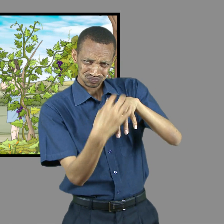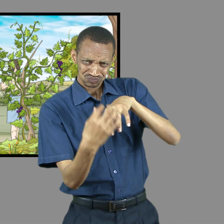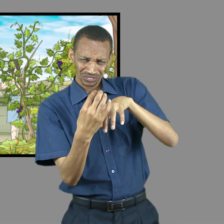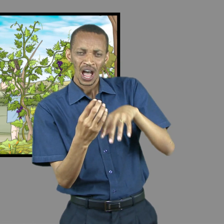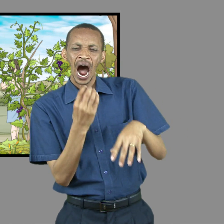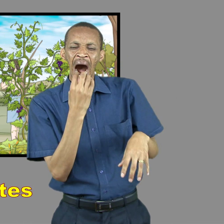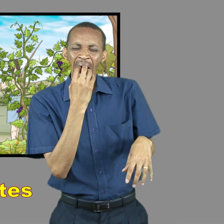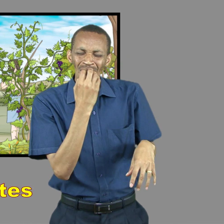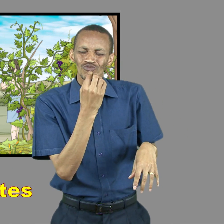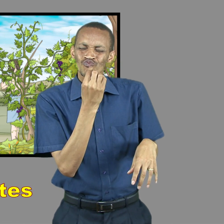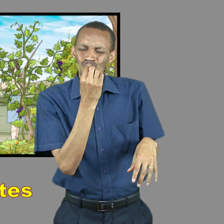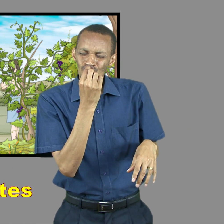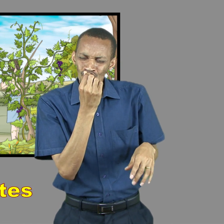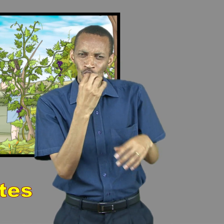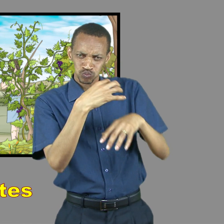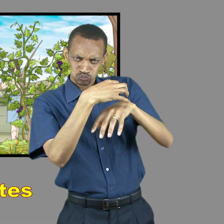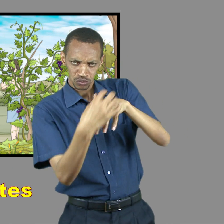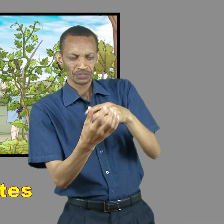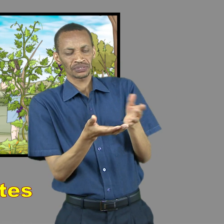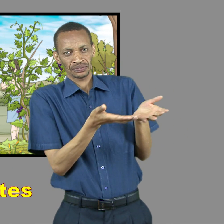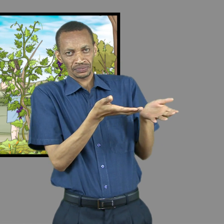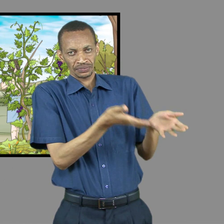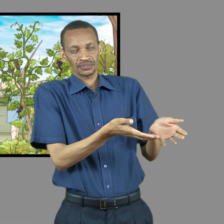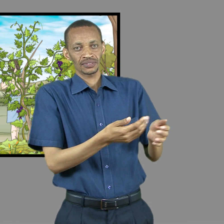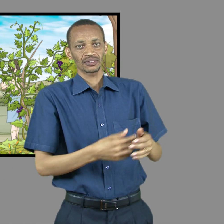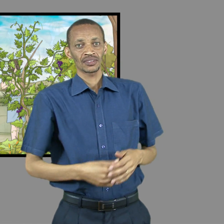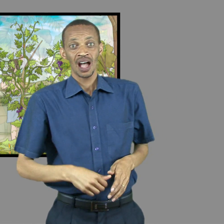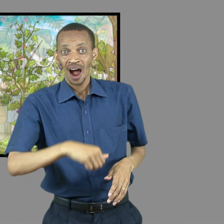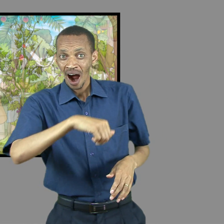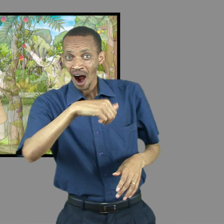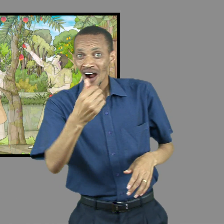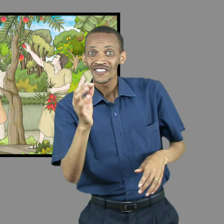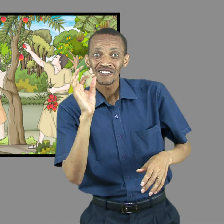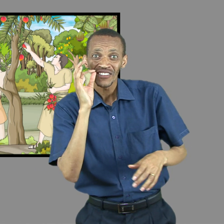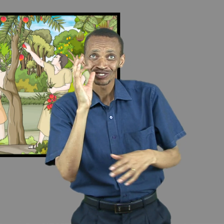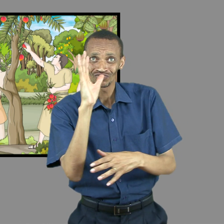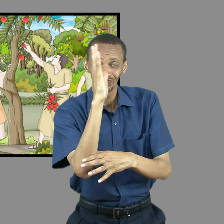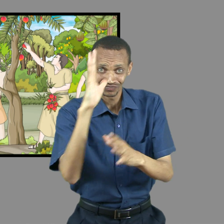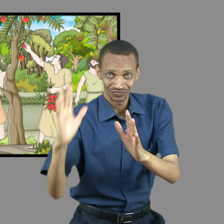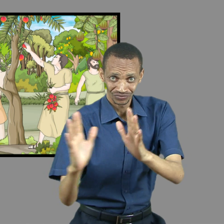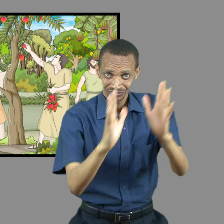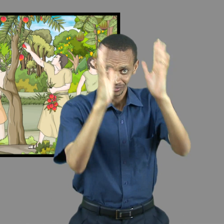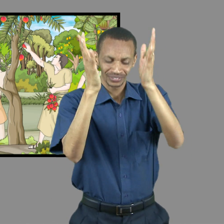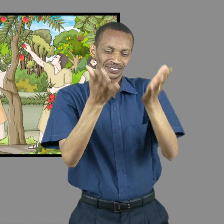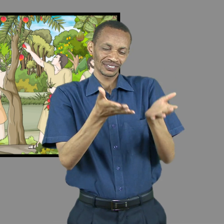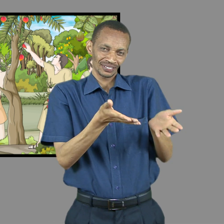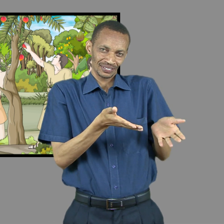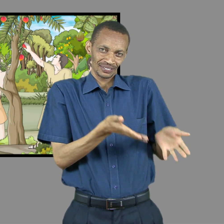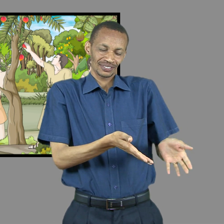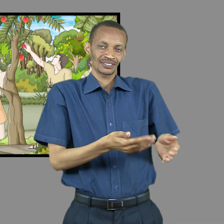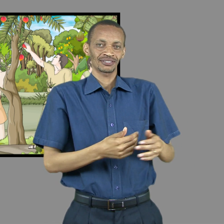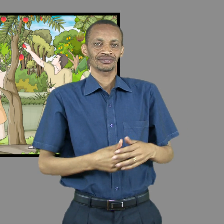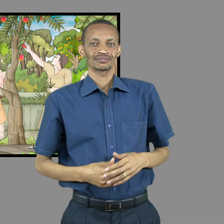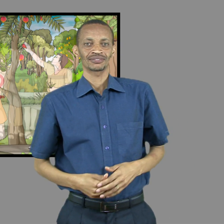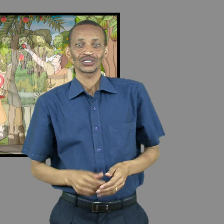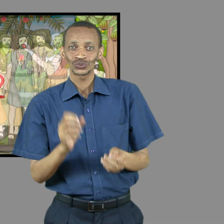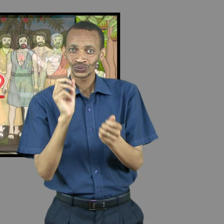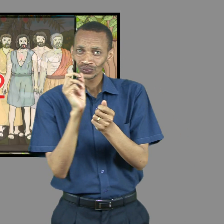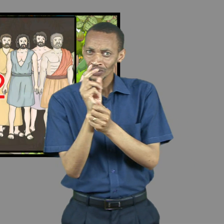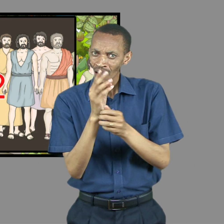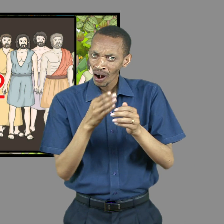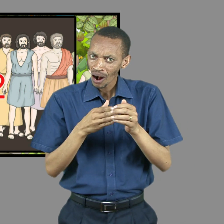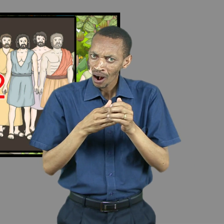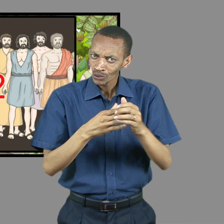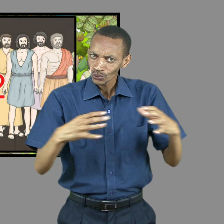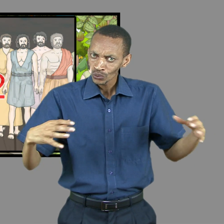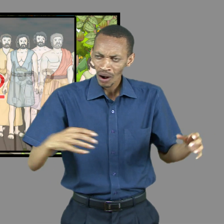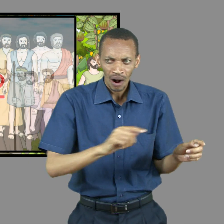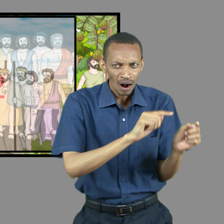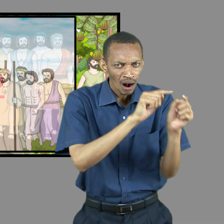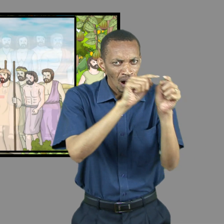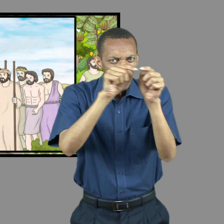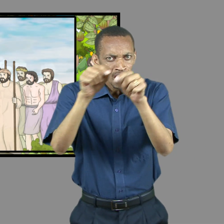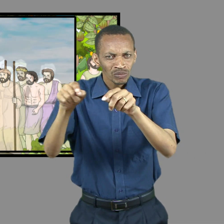They also took some pomegranates and figs.